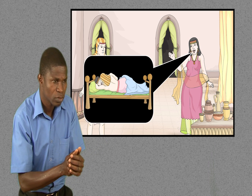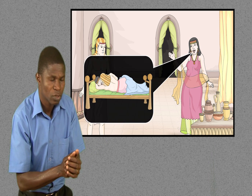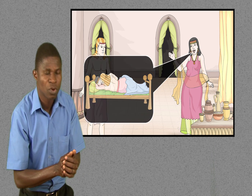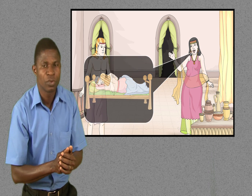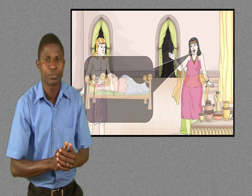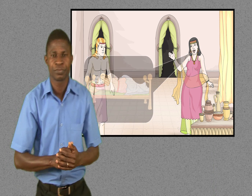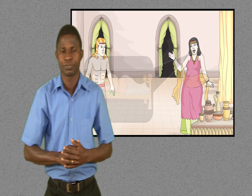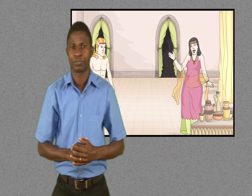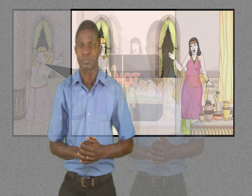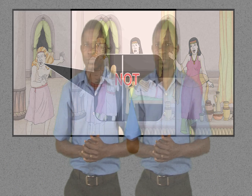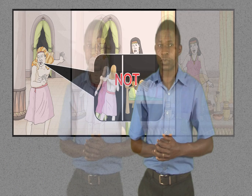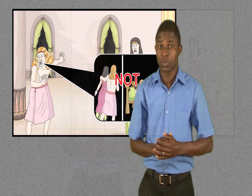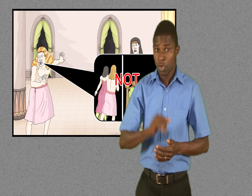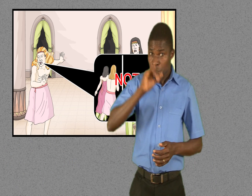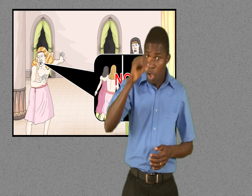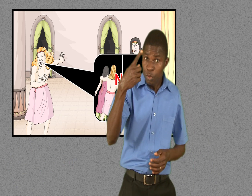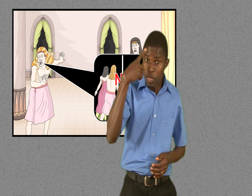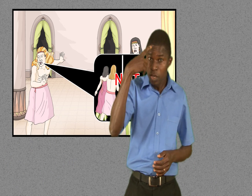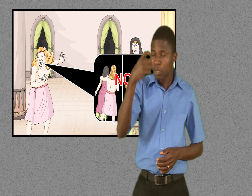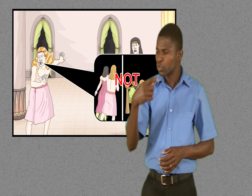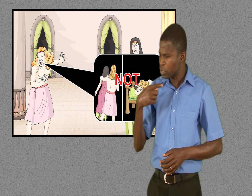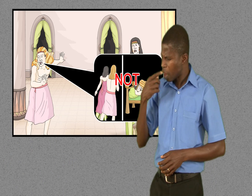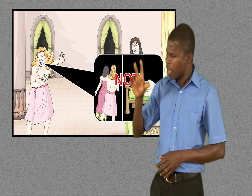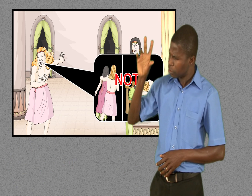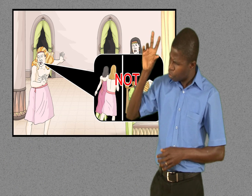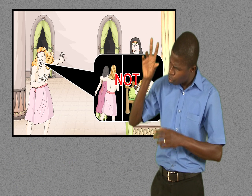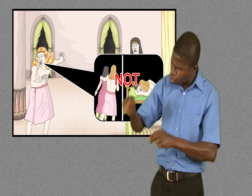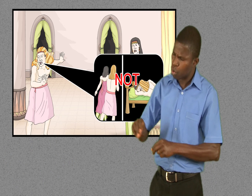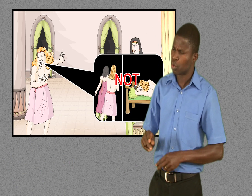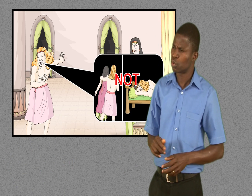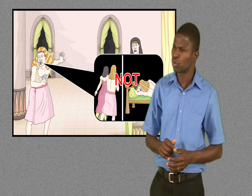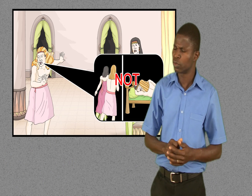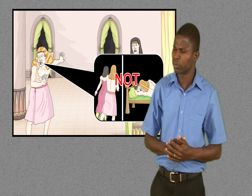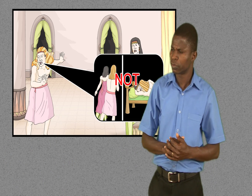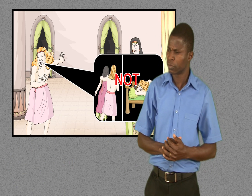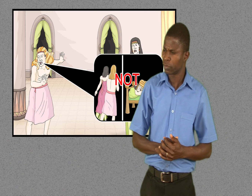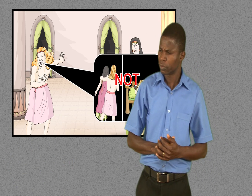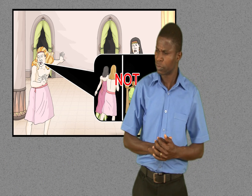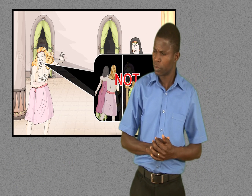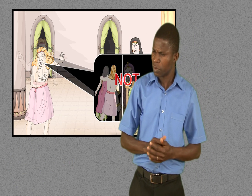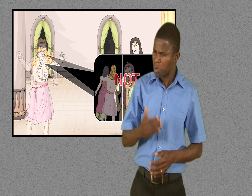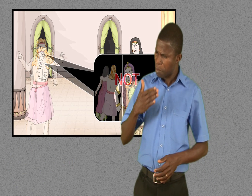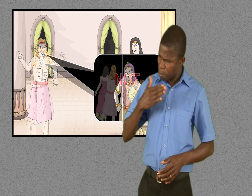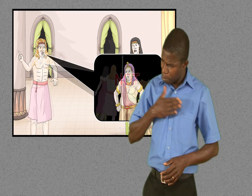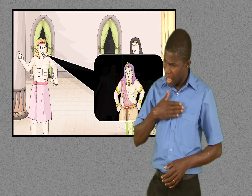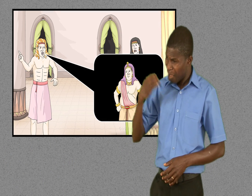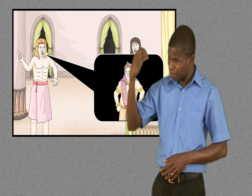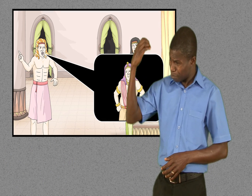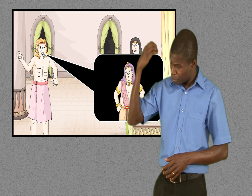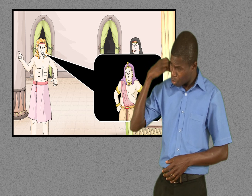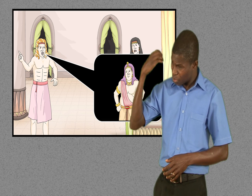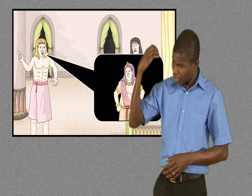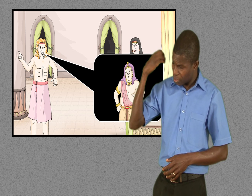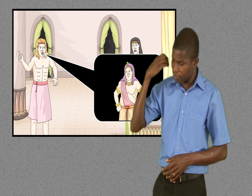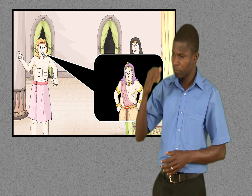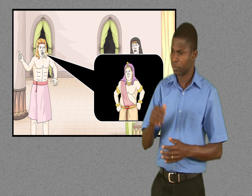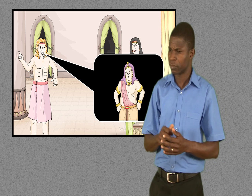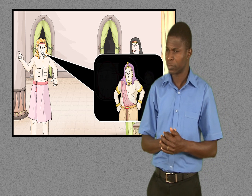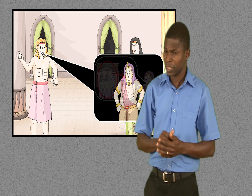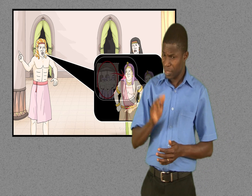But he refused.